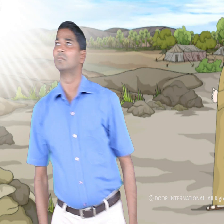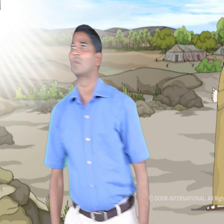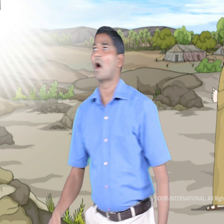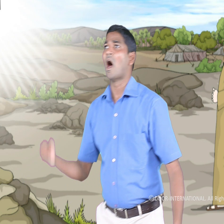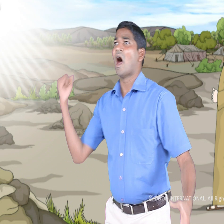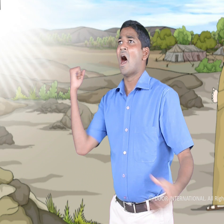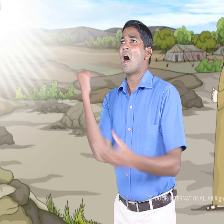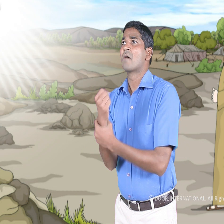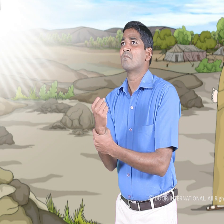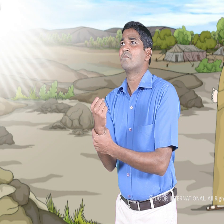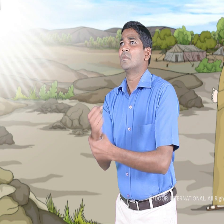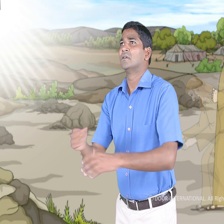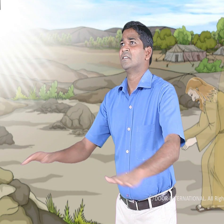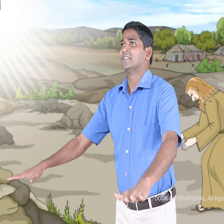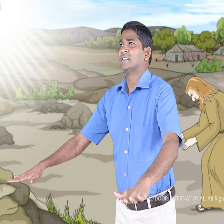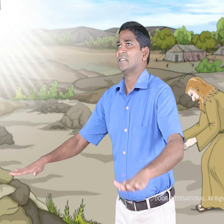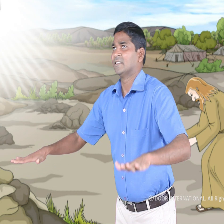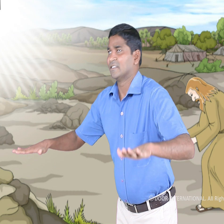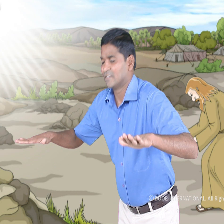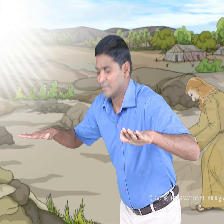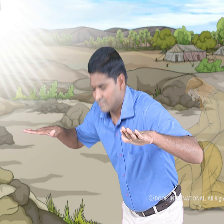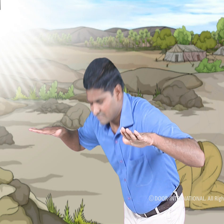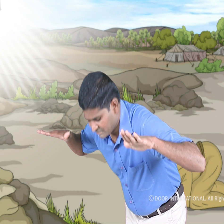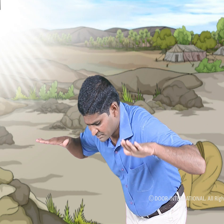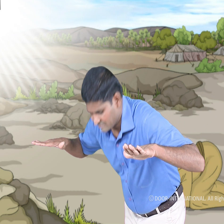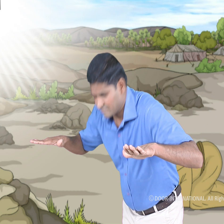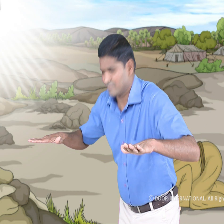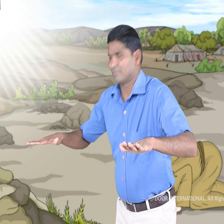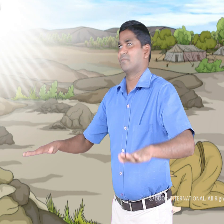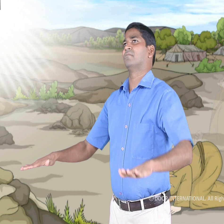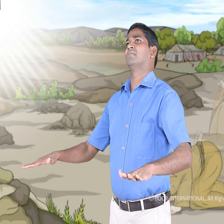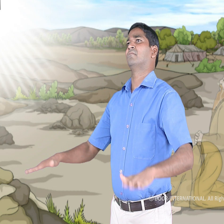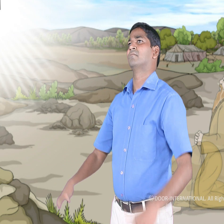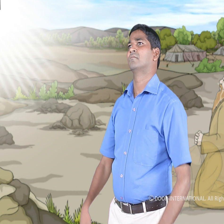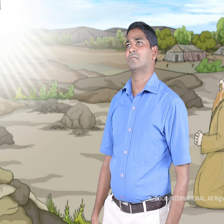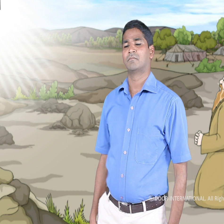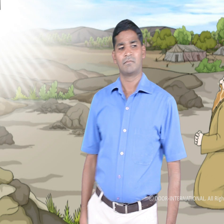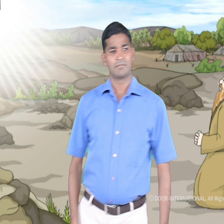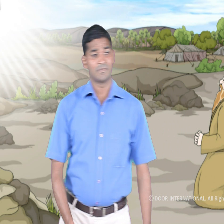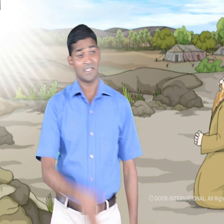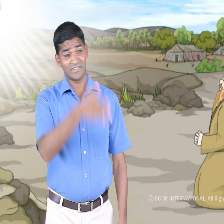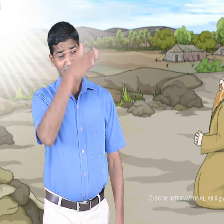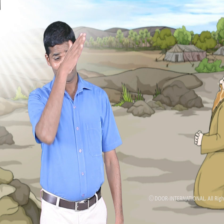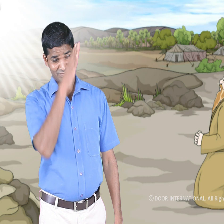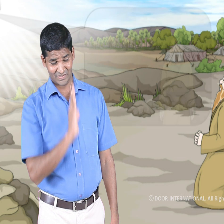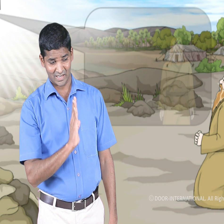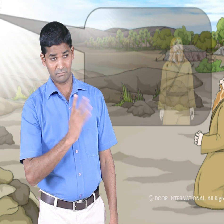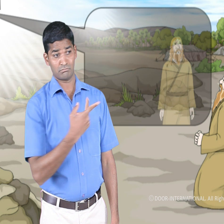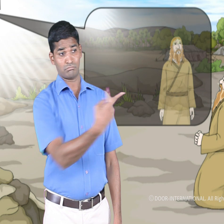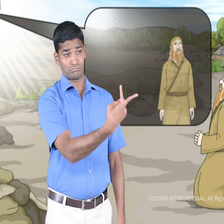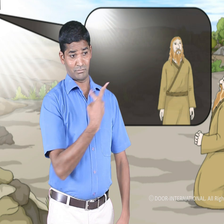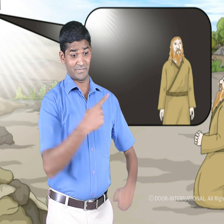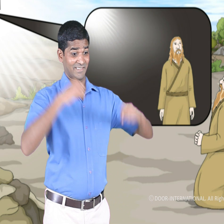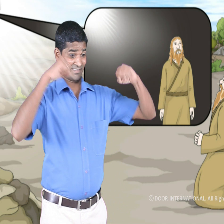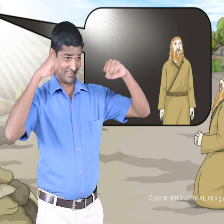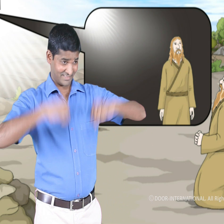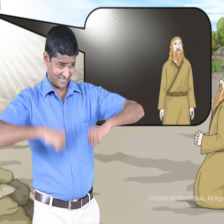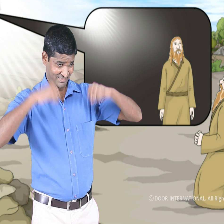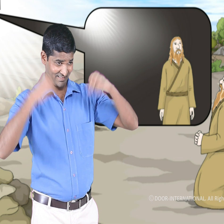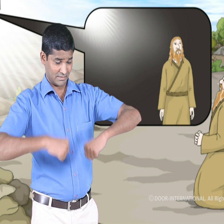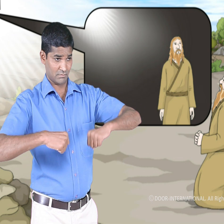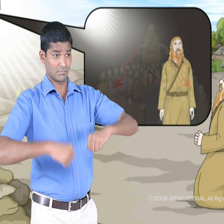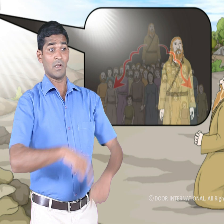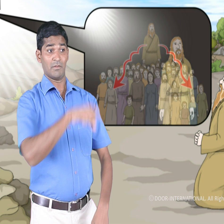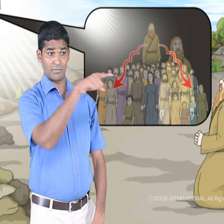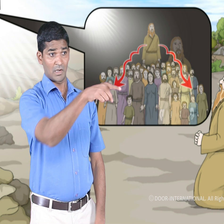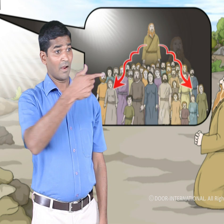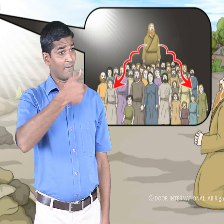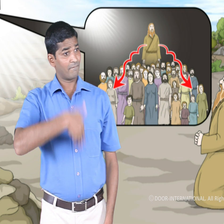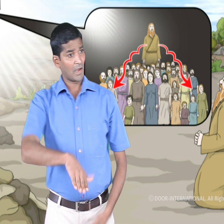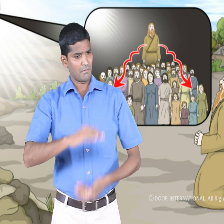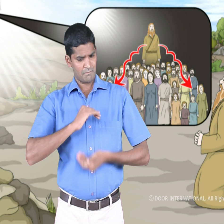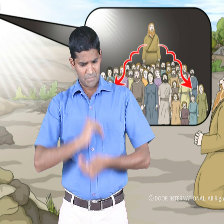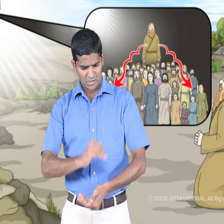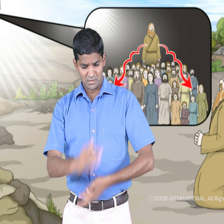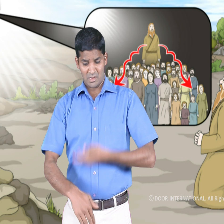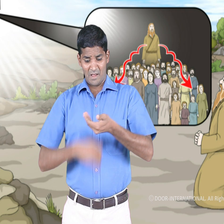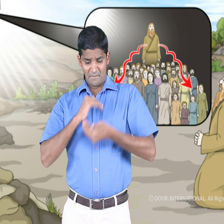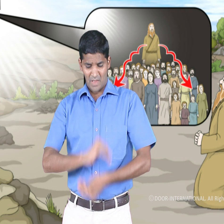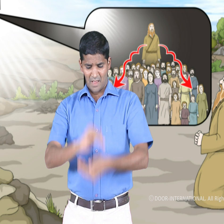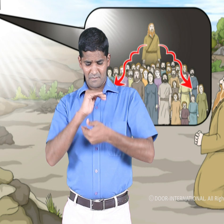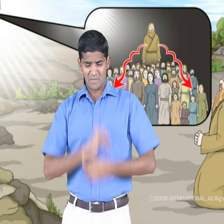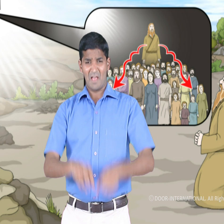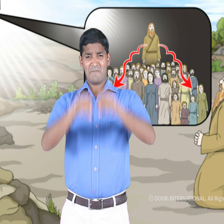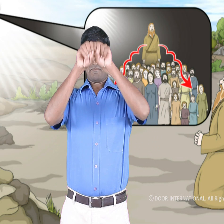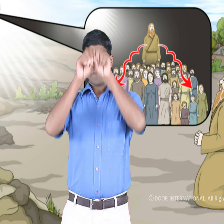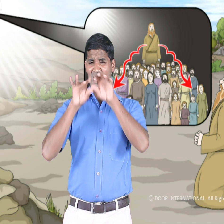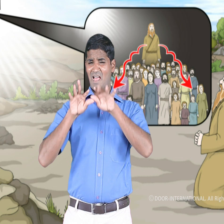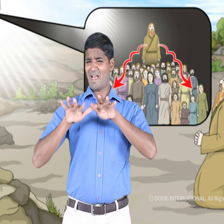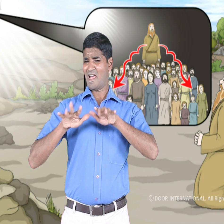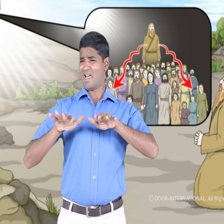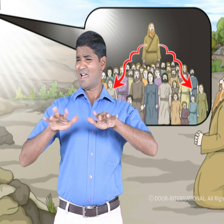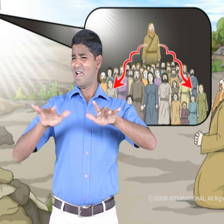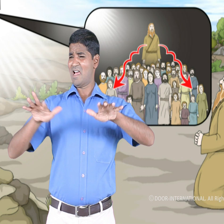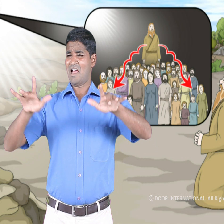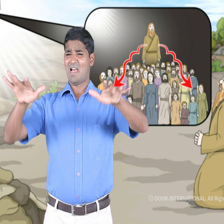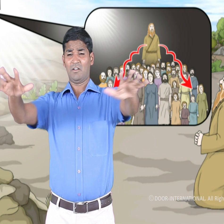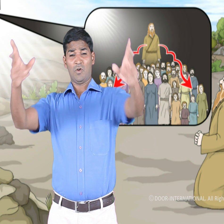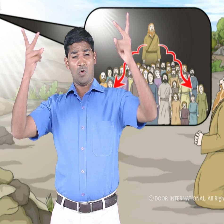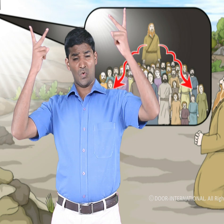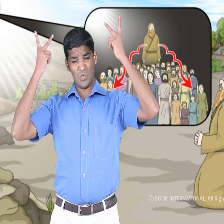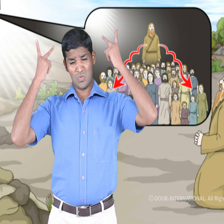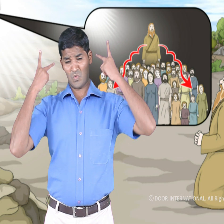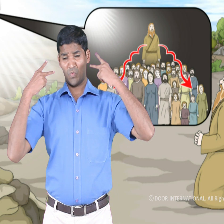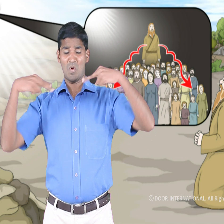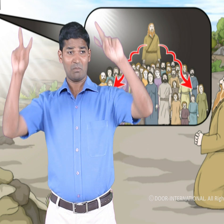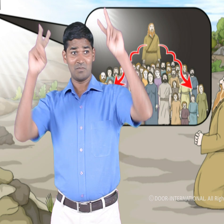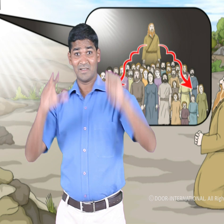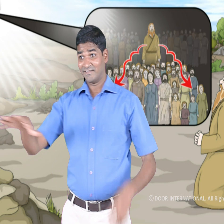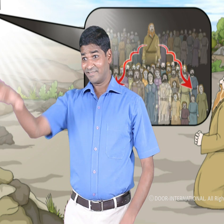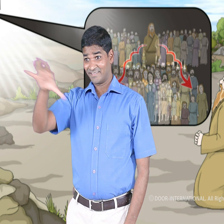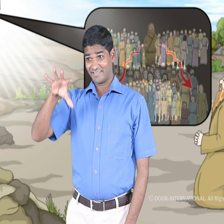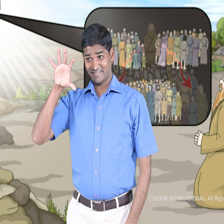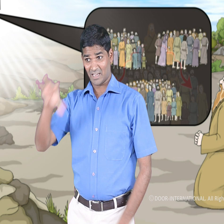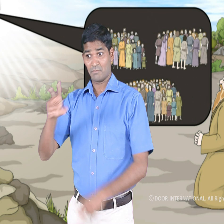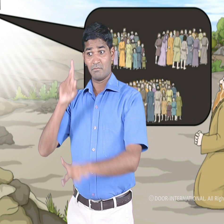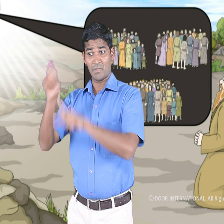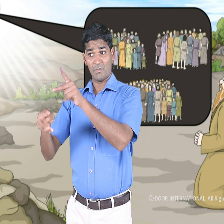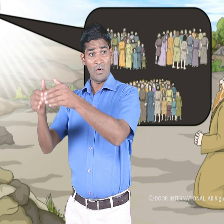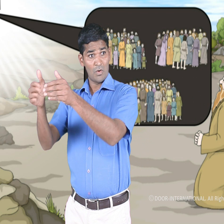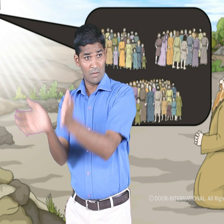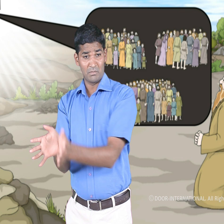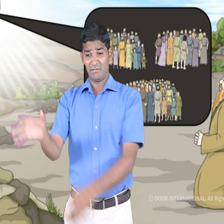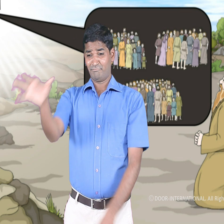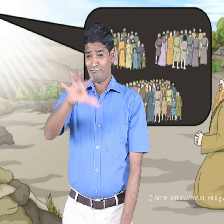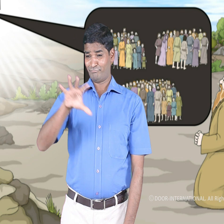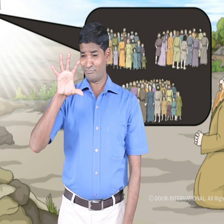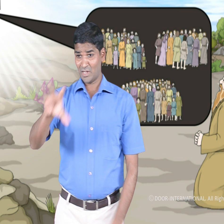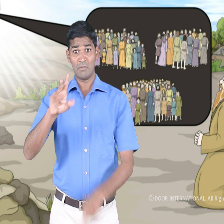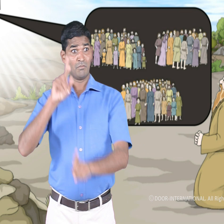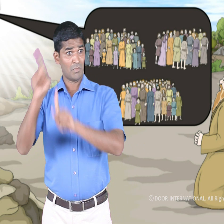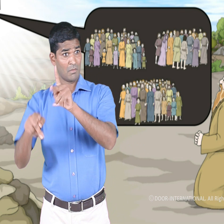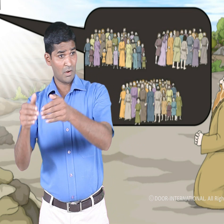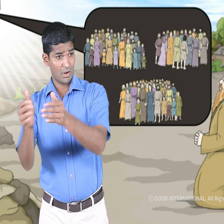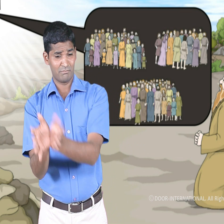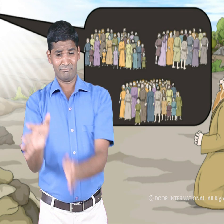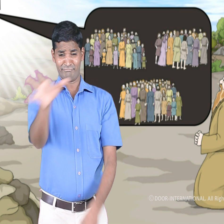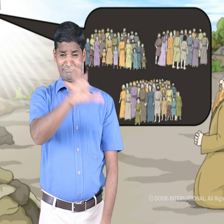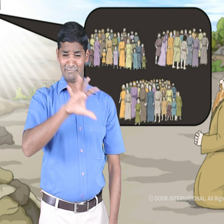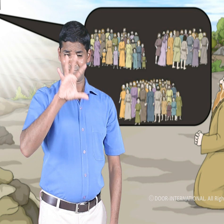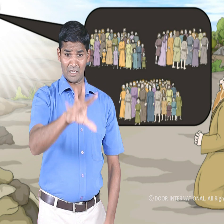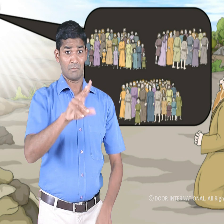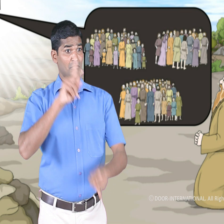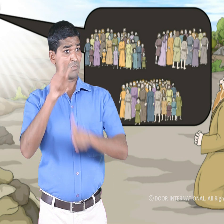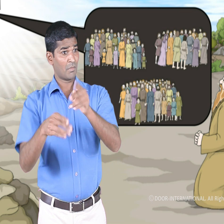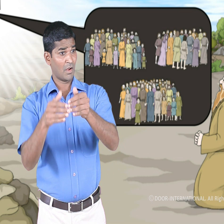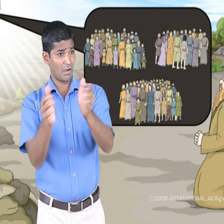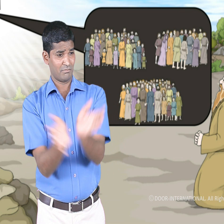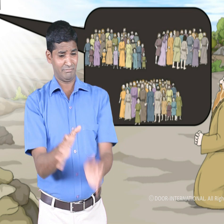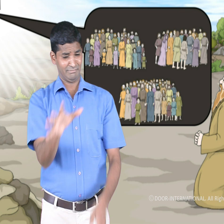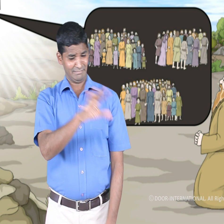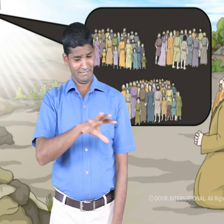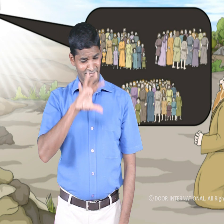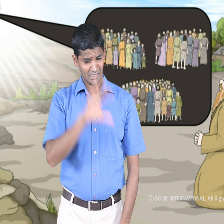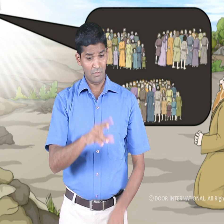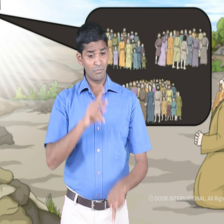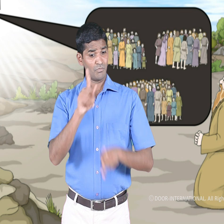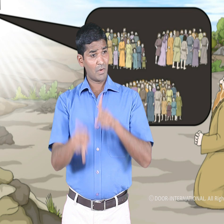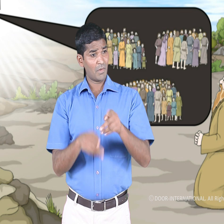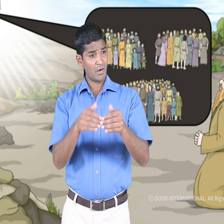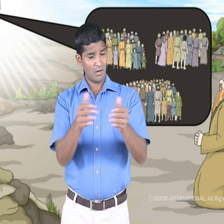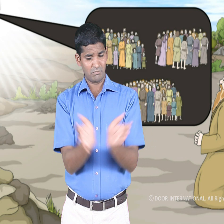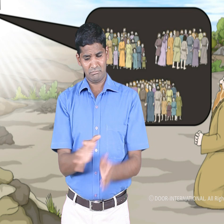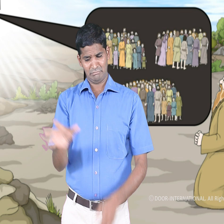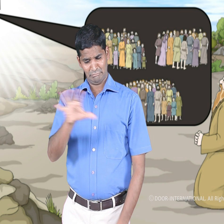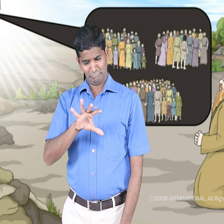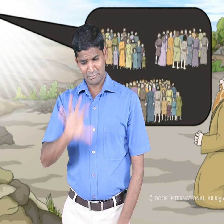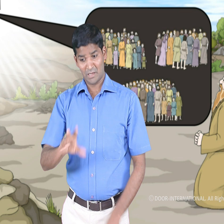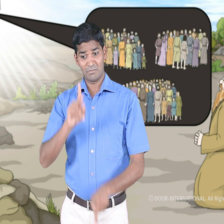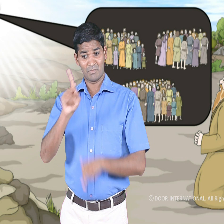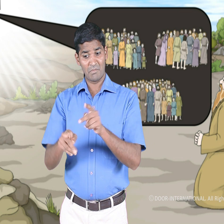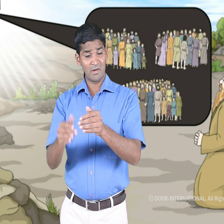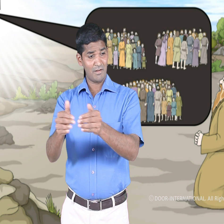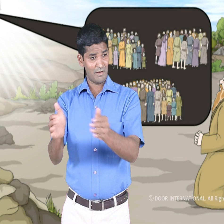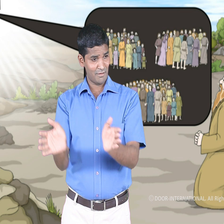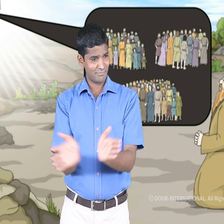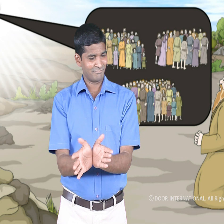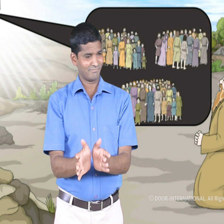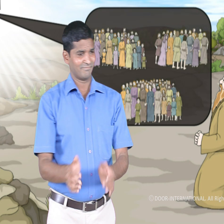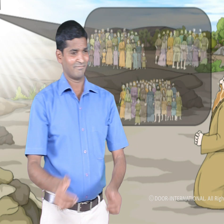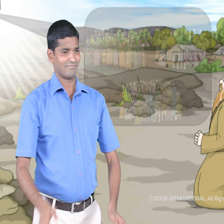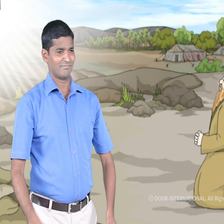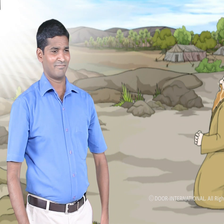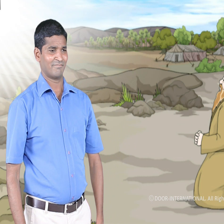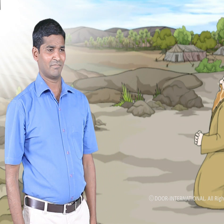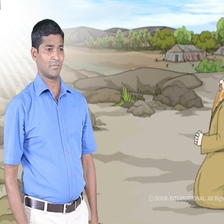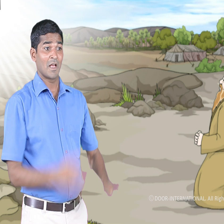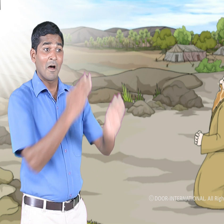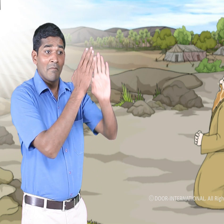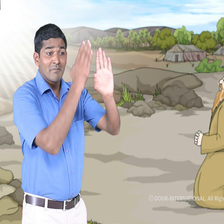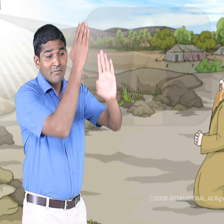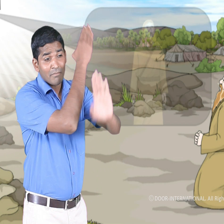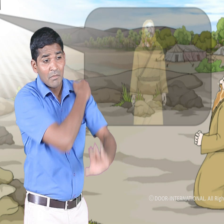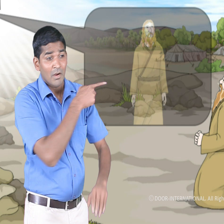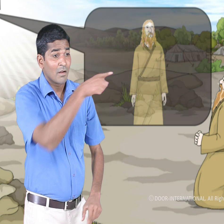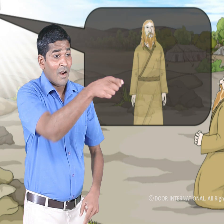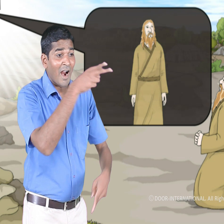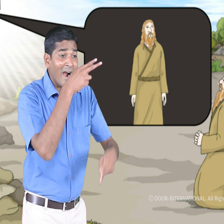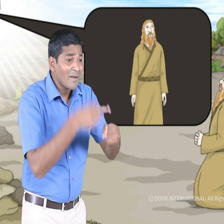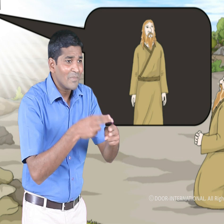Then Abram fell facedown, and God said to him, “As for Me, this is My covenant with you: You will be the father of many nations.